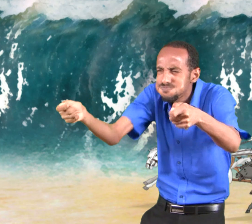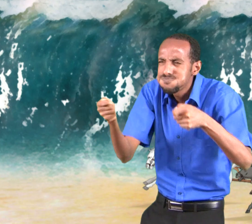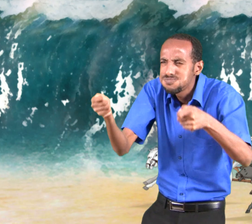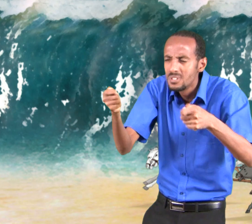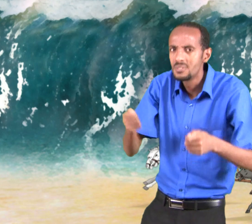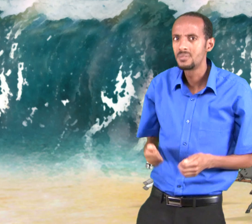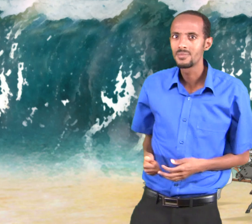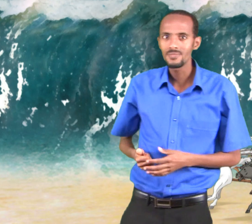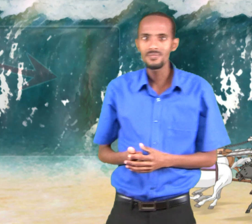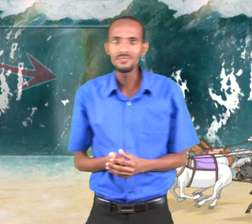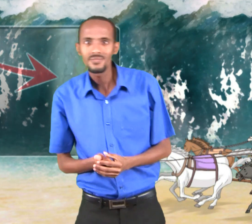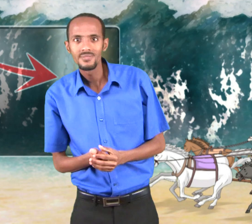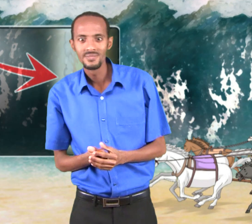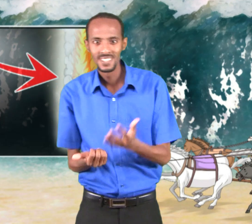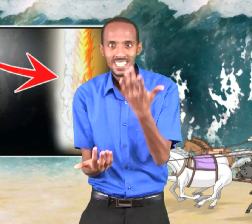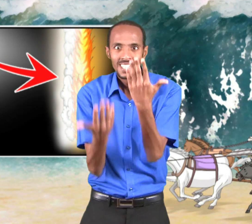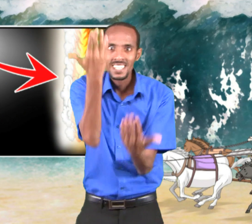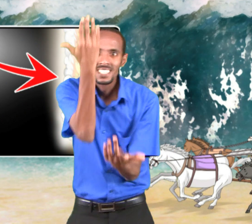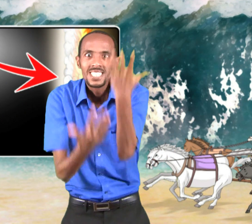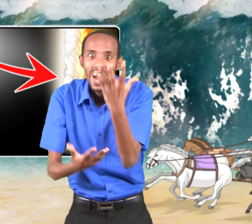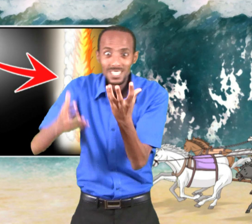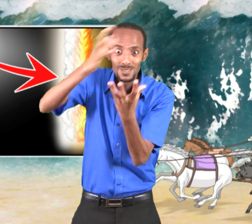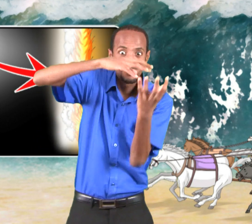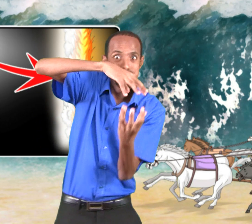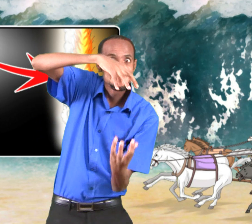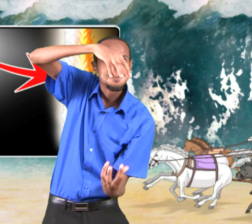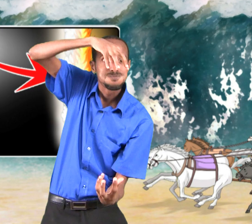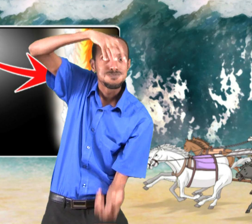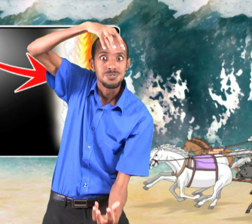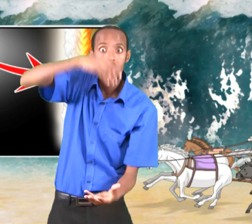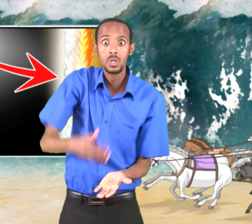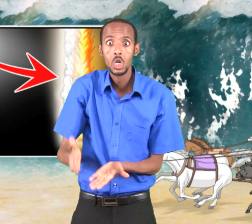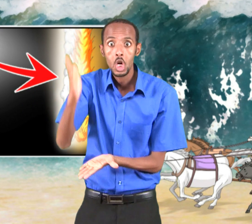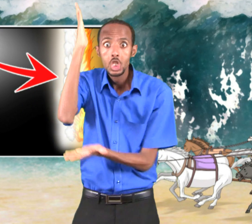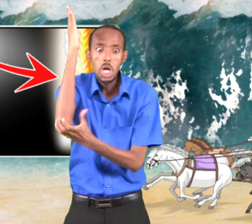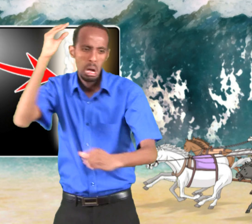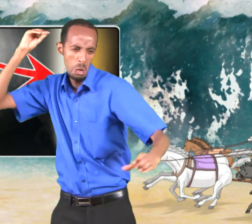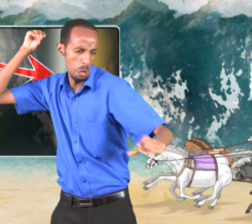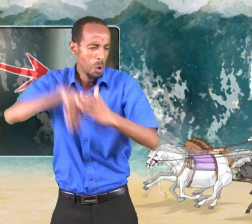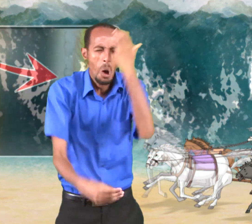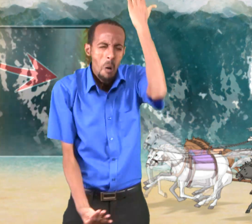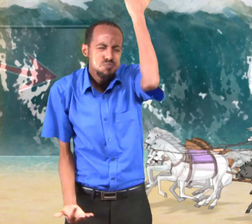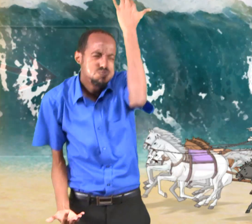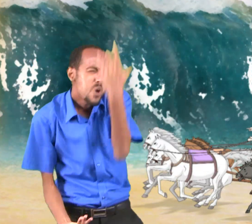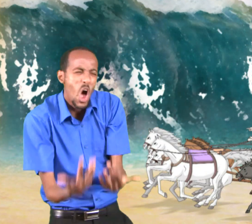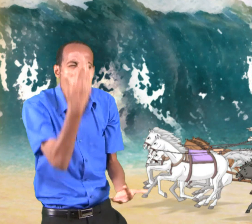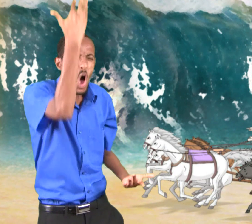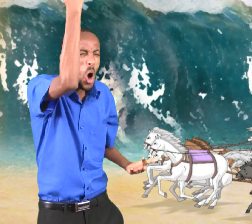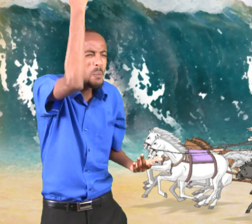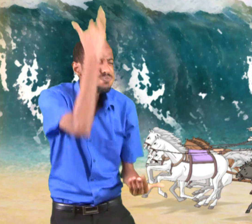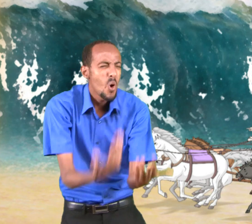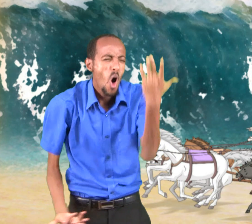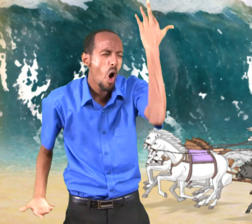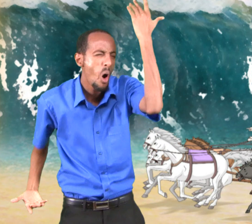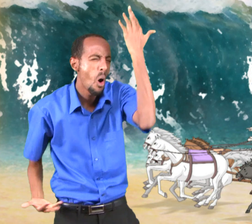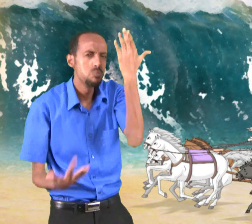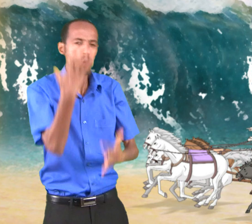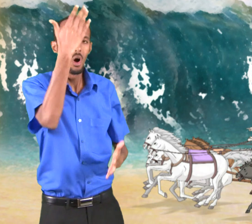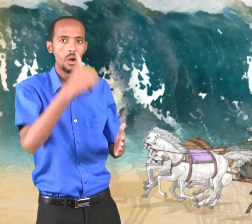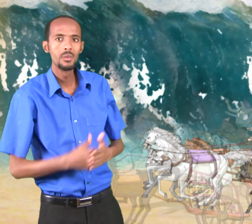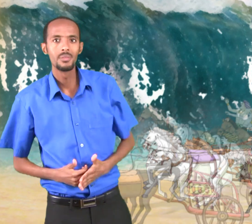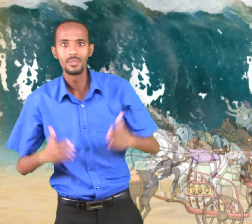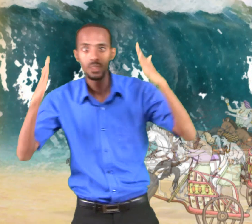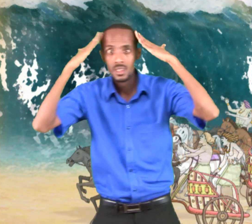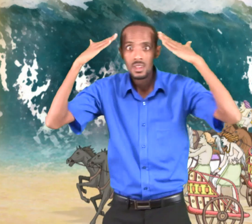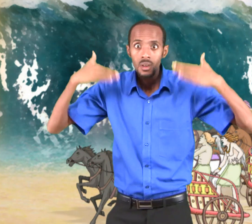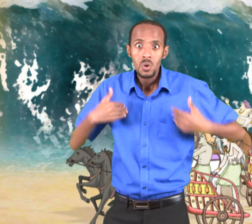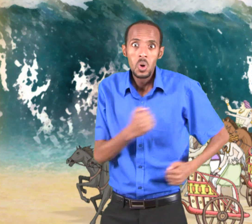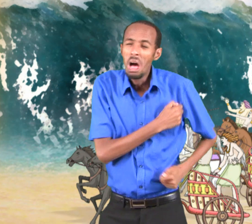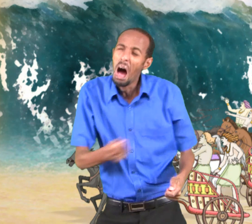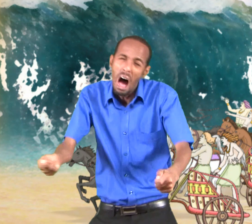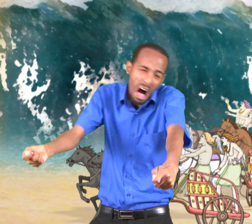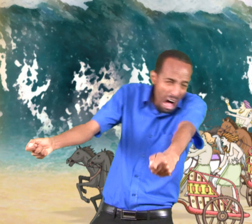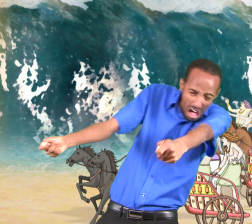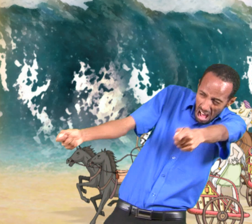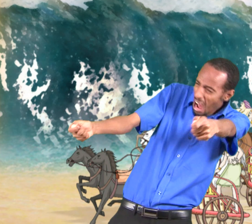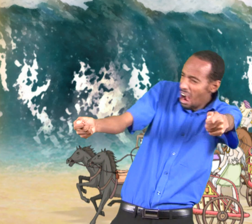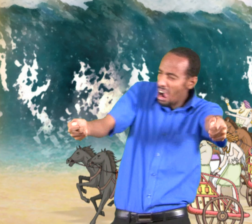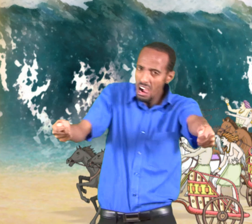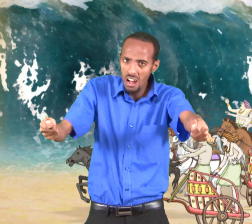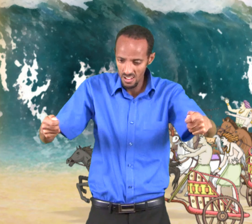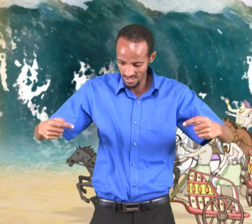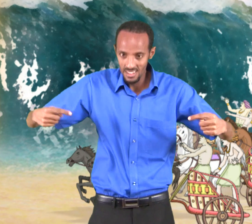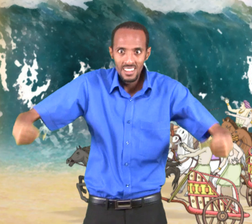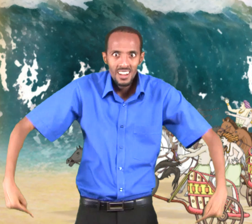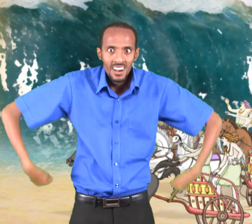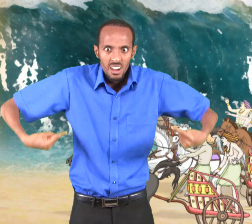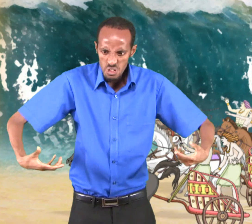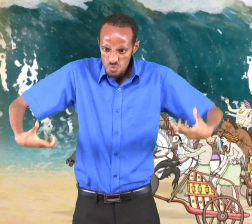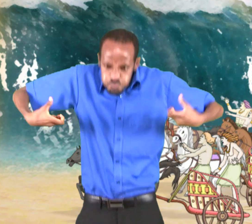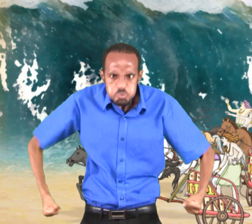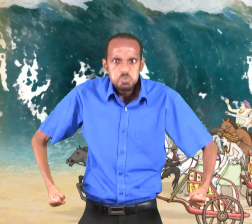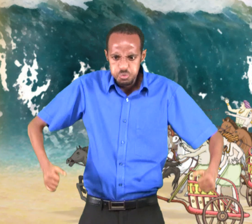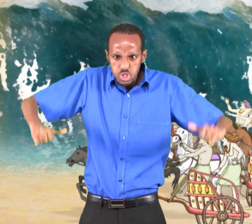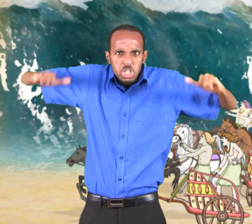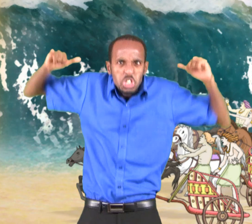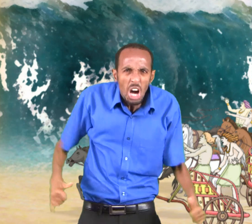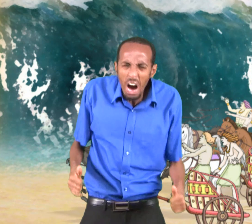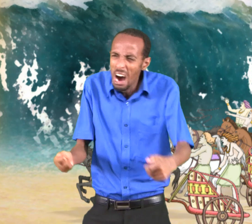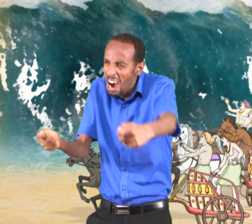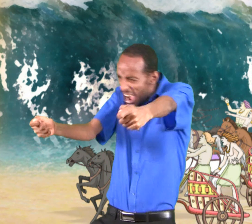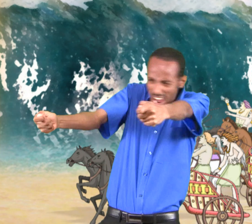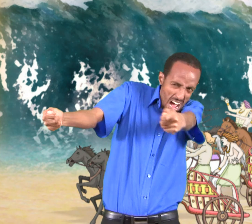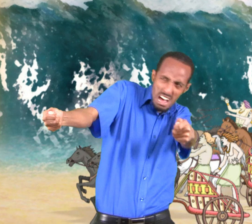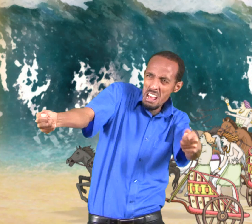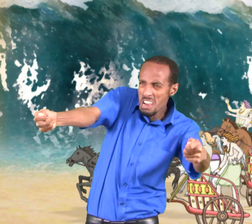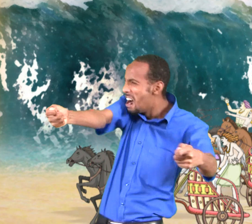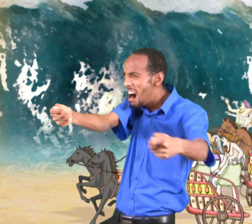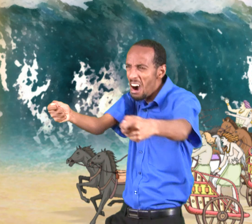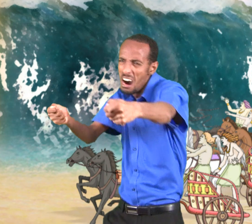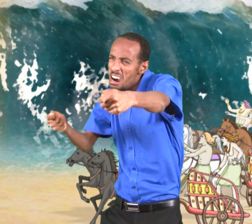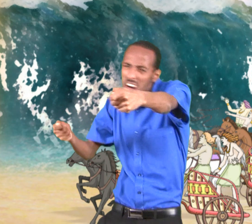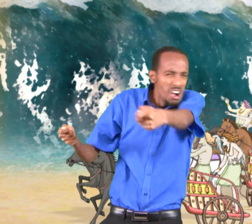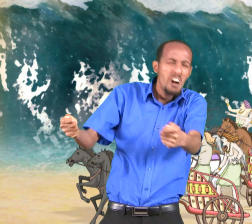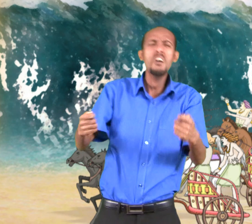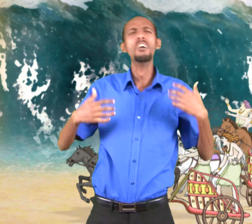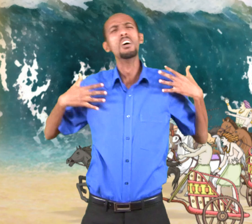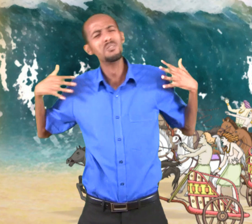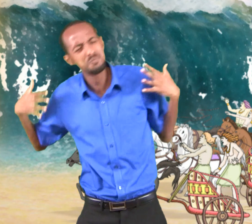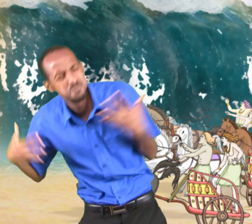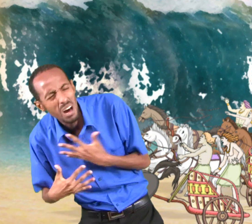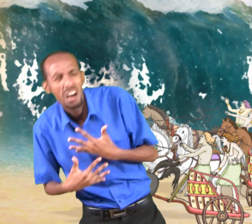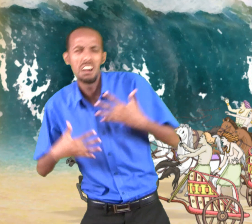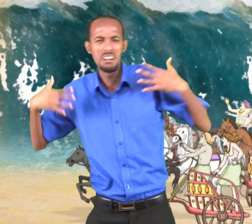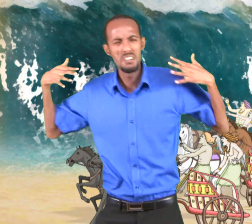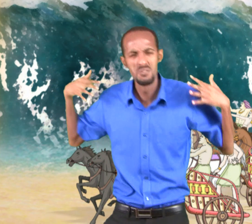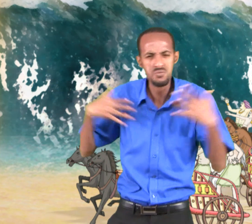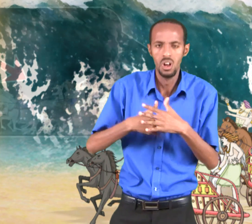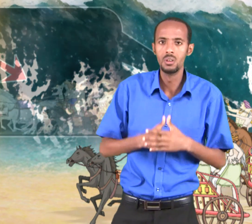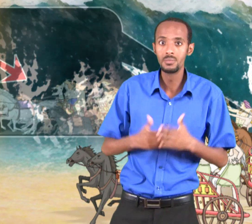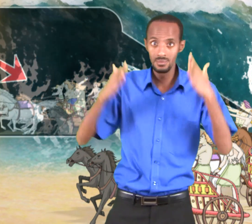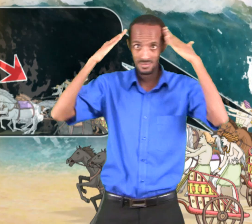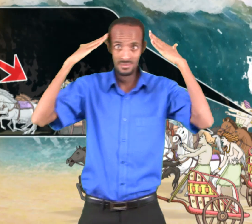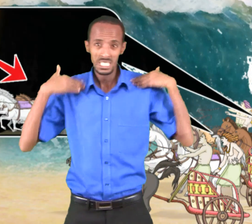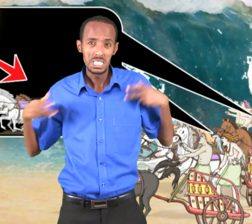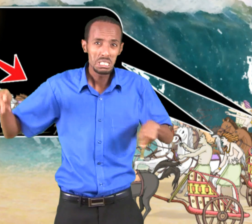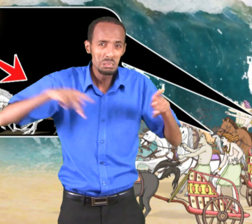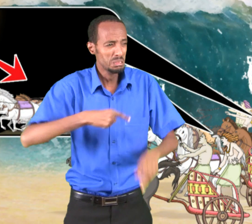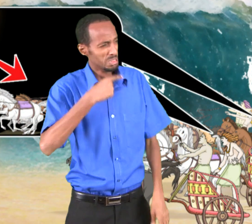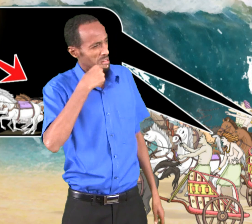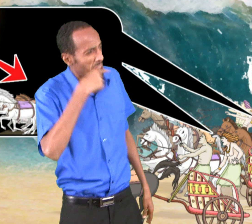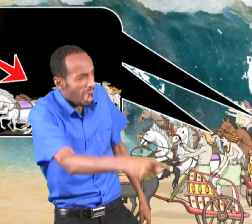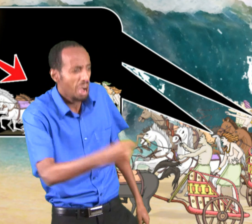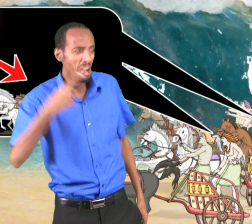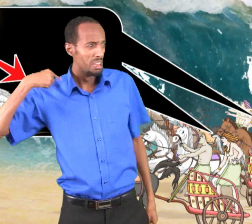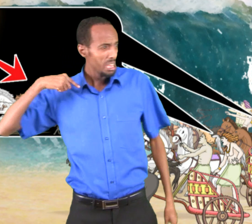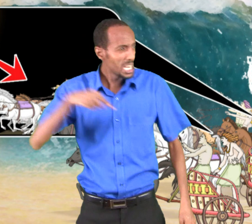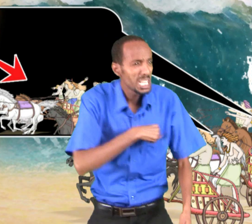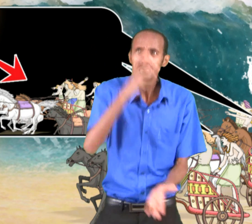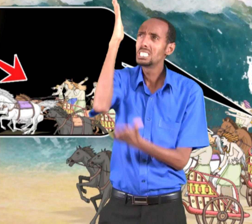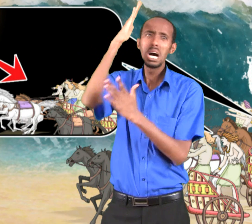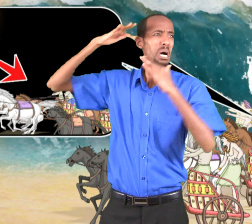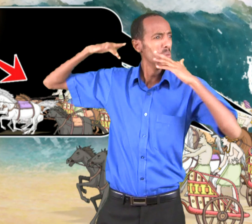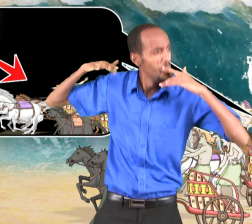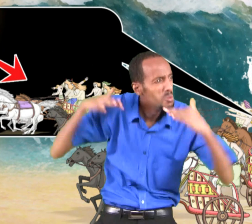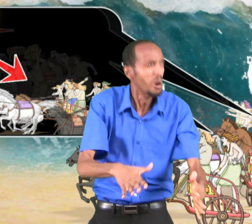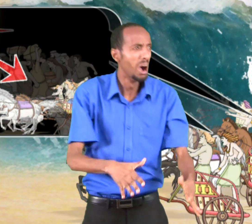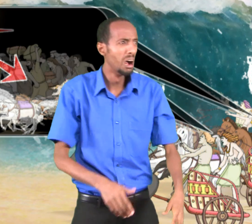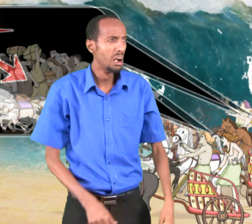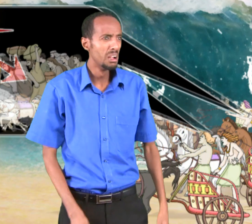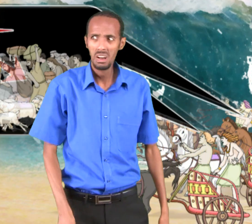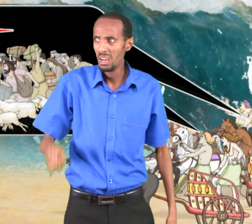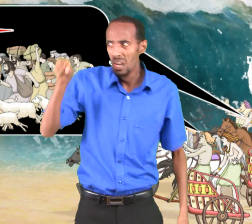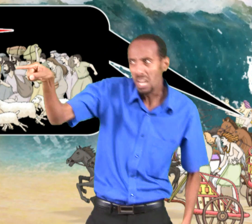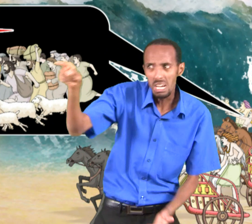At morning watch, however, the LORD looked down on the army of the Egyptians from the pillar of fire and cloud, and He threw their camp into confusion. He caused their chariot wheels to wobble, so that they had difficulty driving.